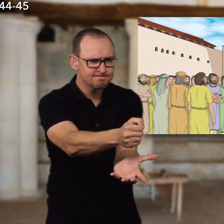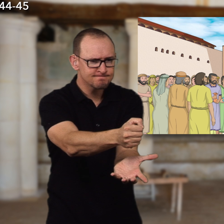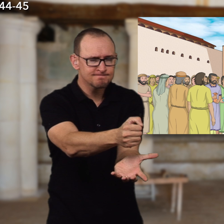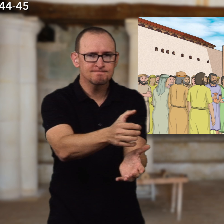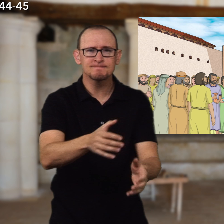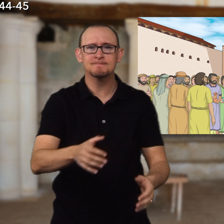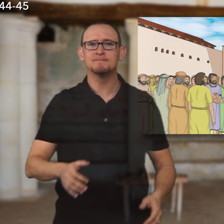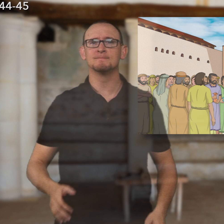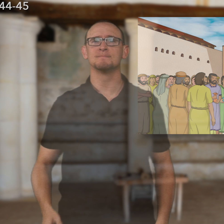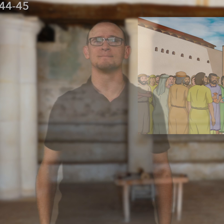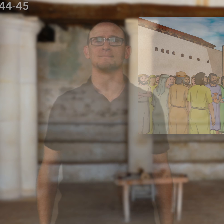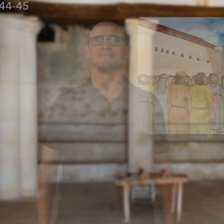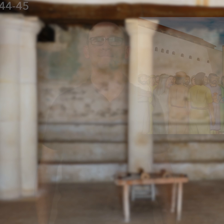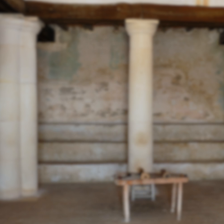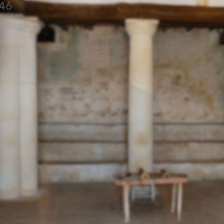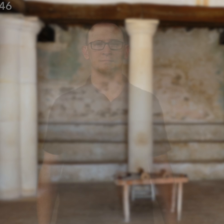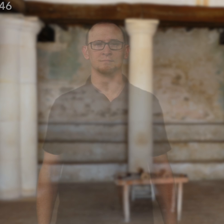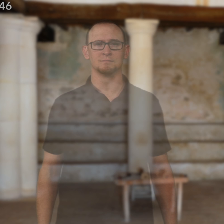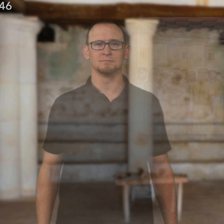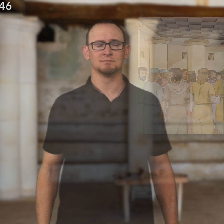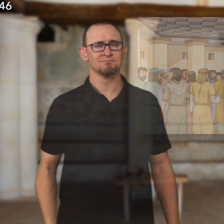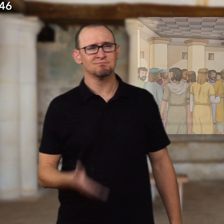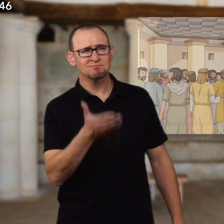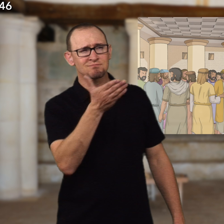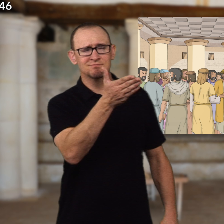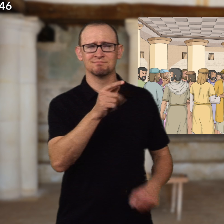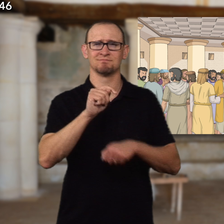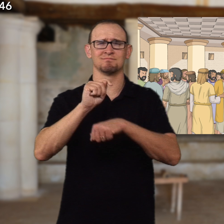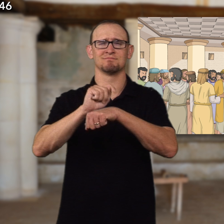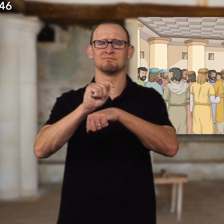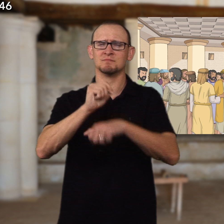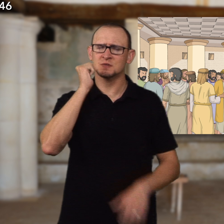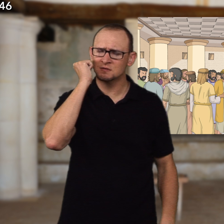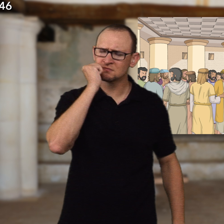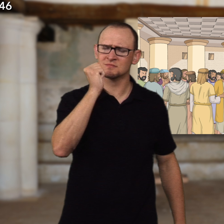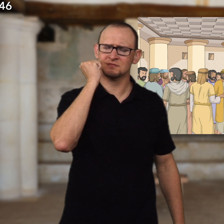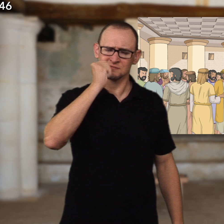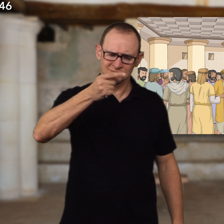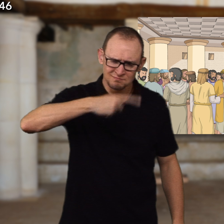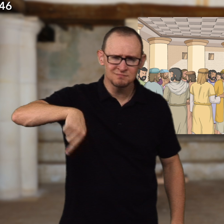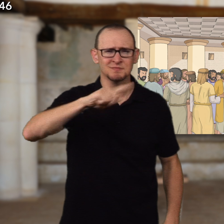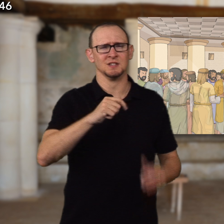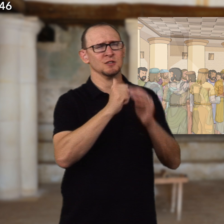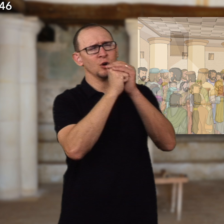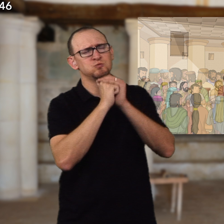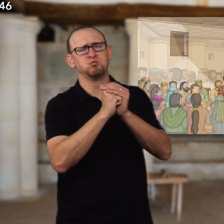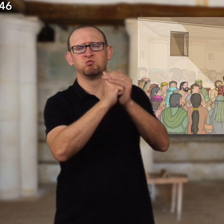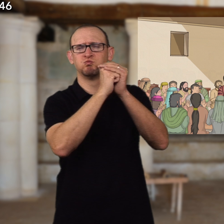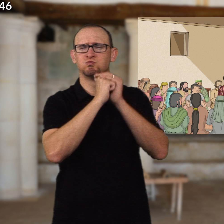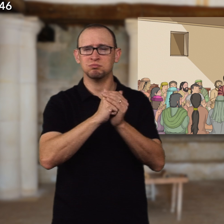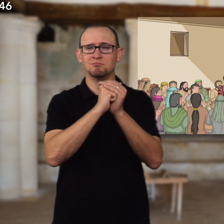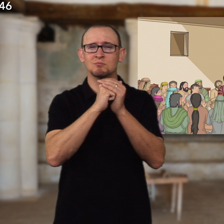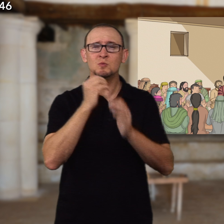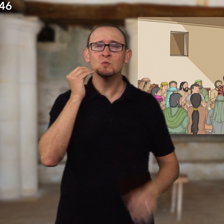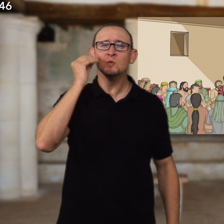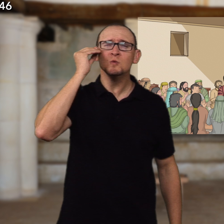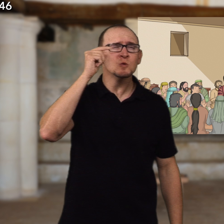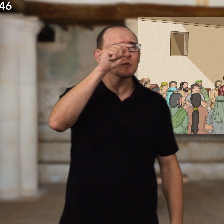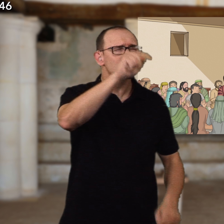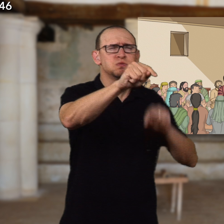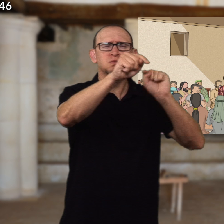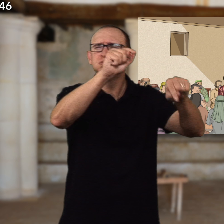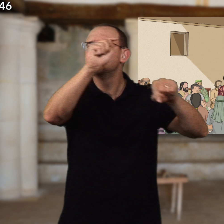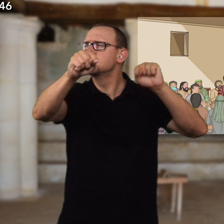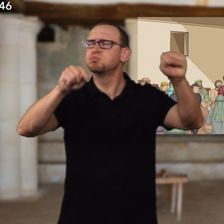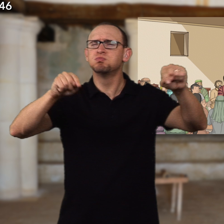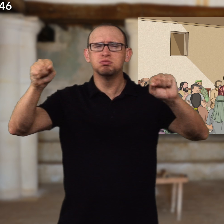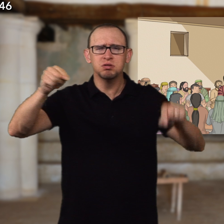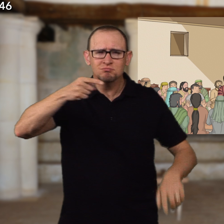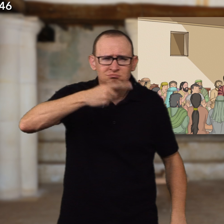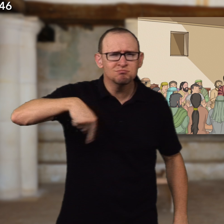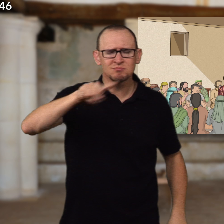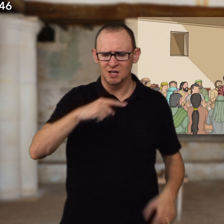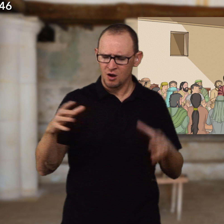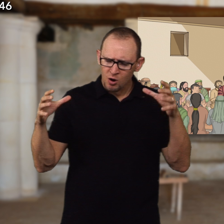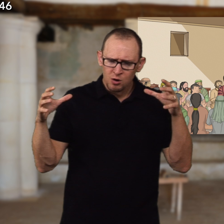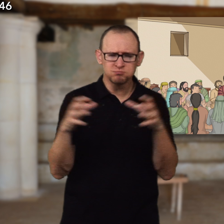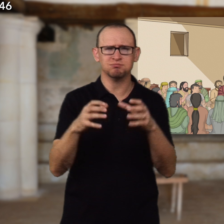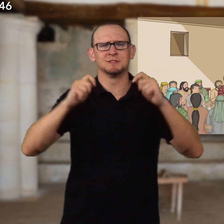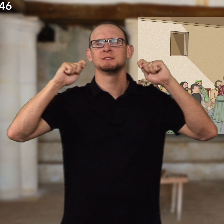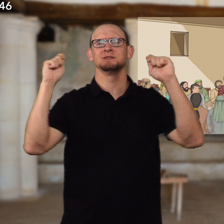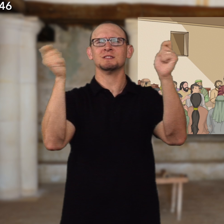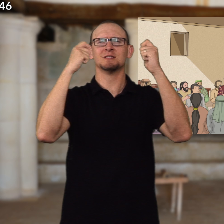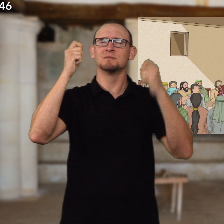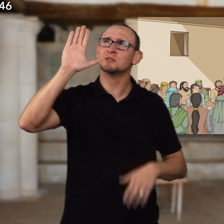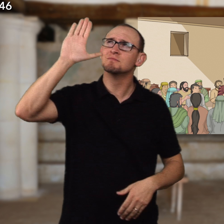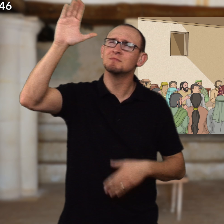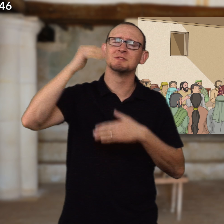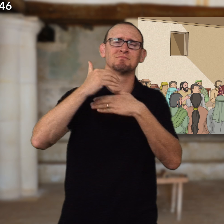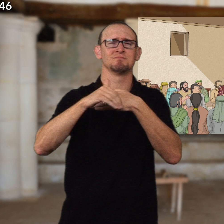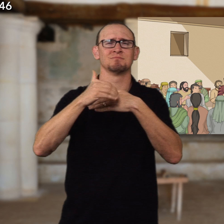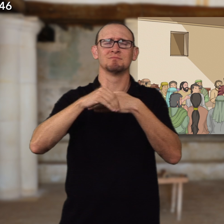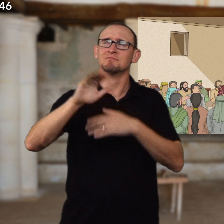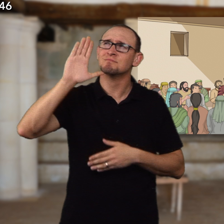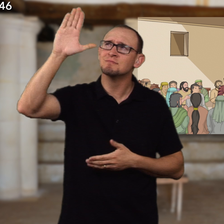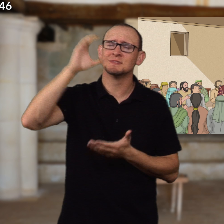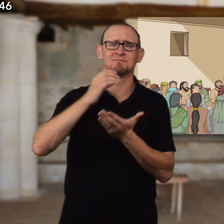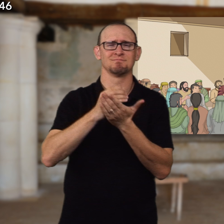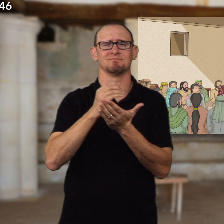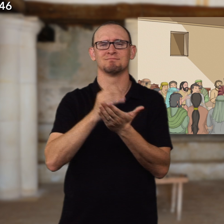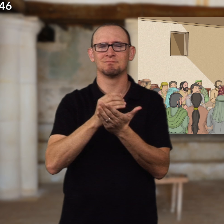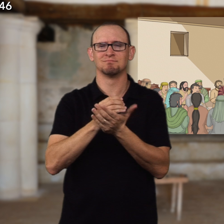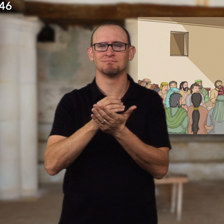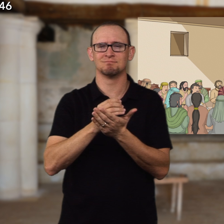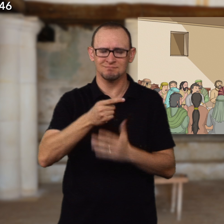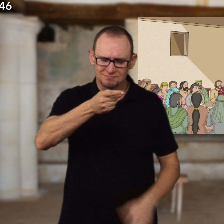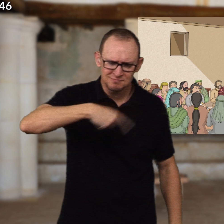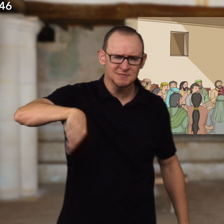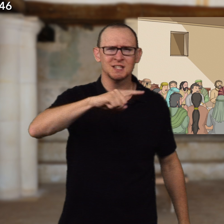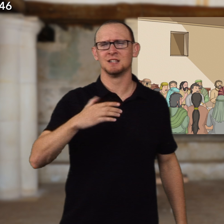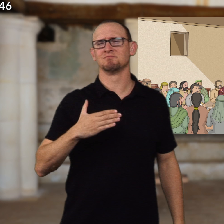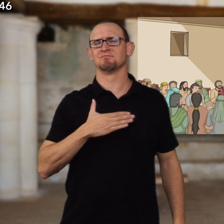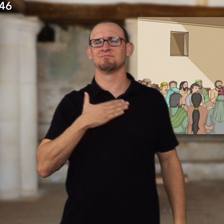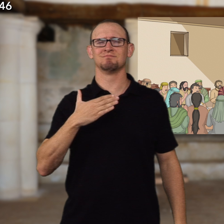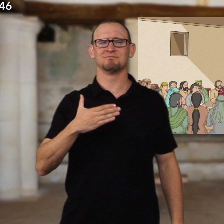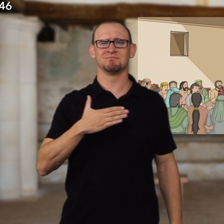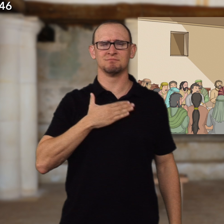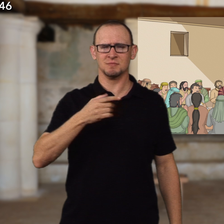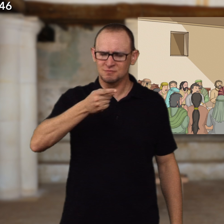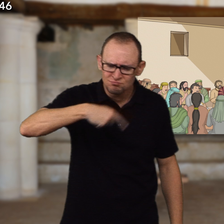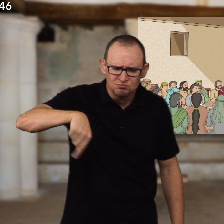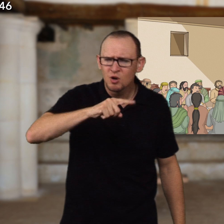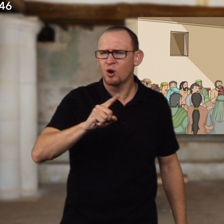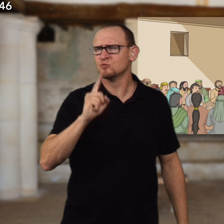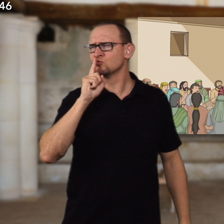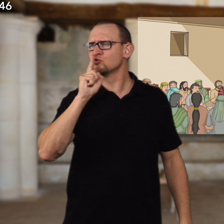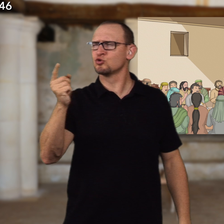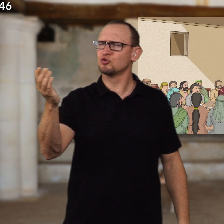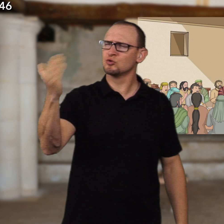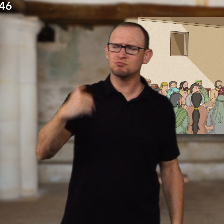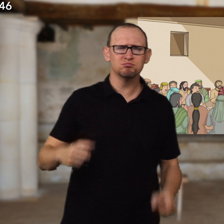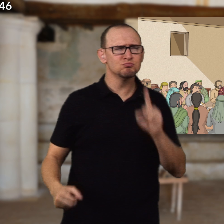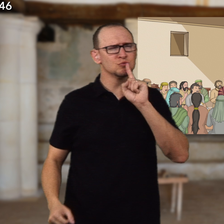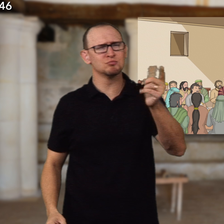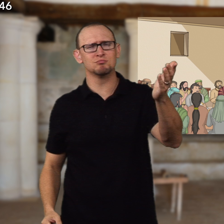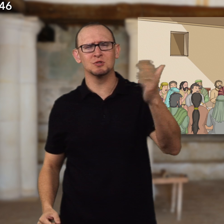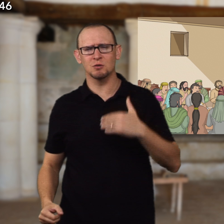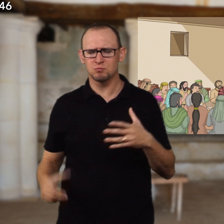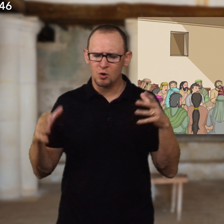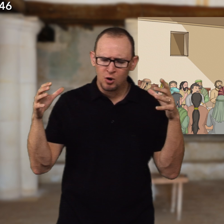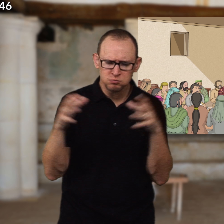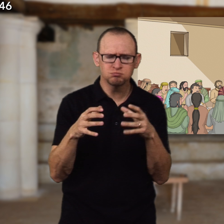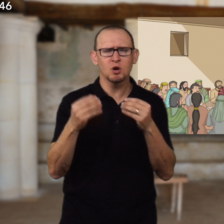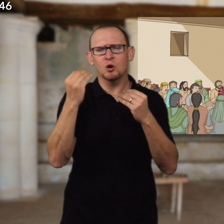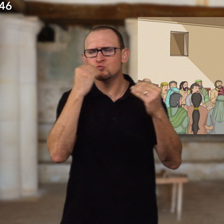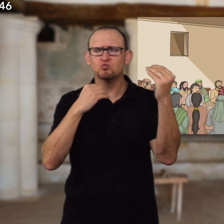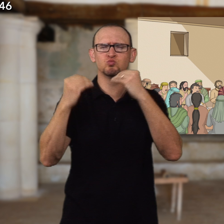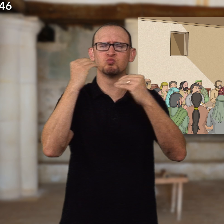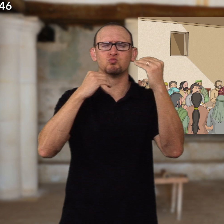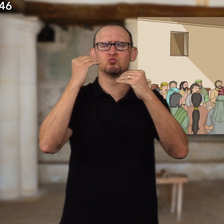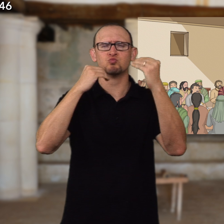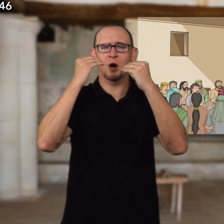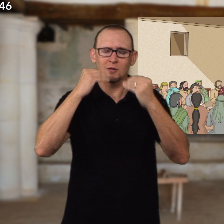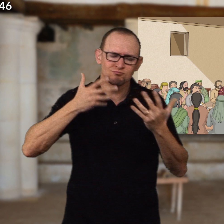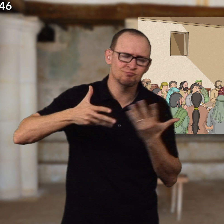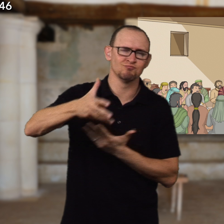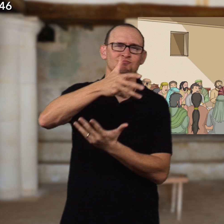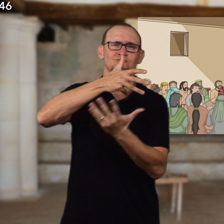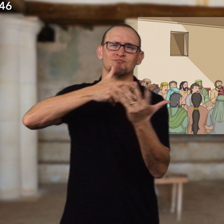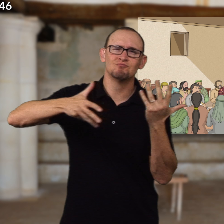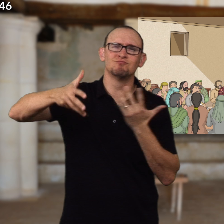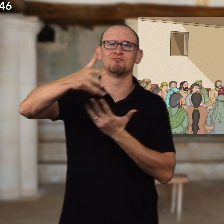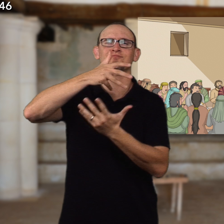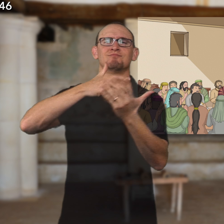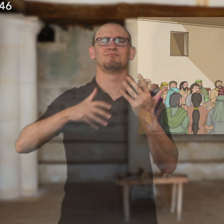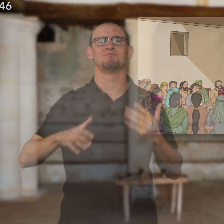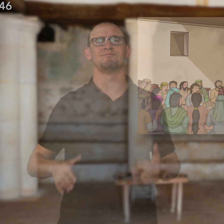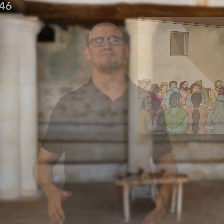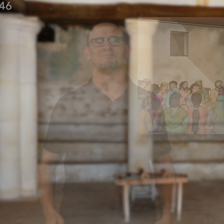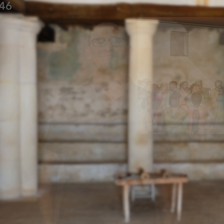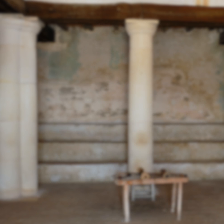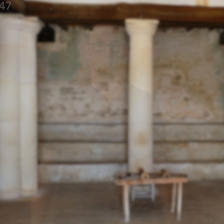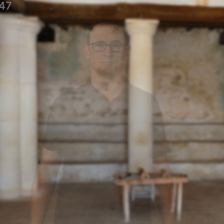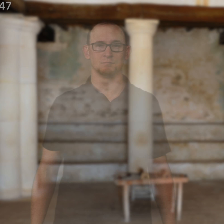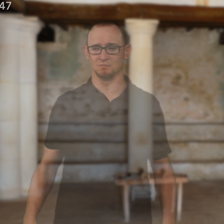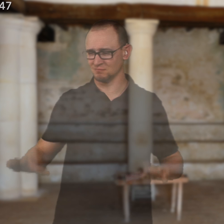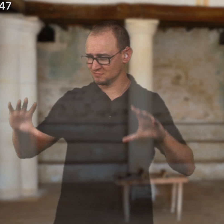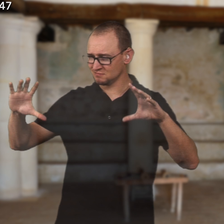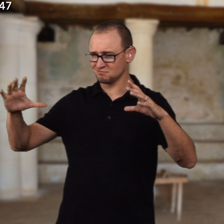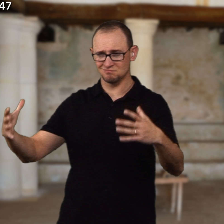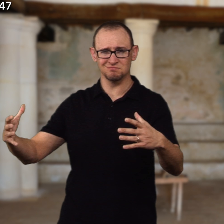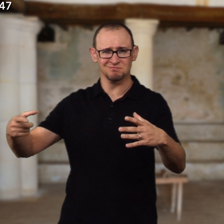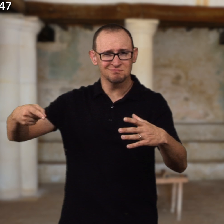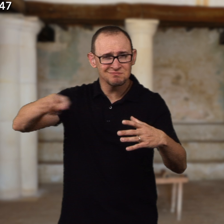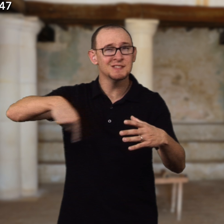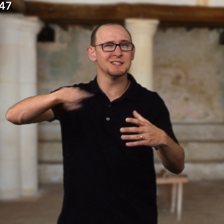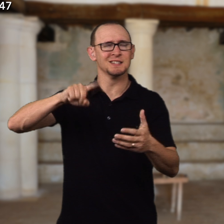With one accord they continued to meet daily in the temple courts and to break bread from house to house, sharing their meals with gladness and sincerity of heart,